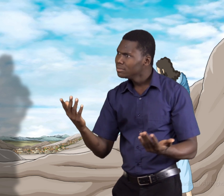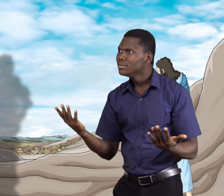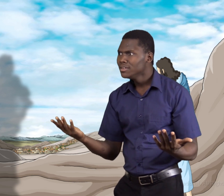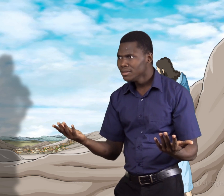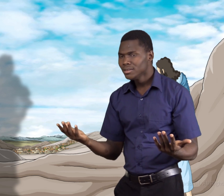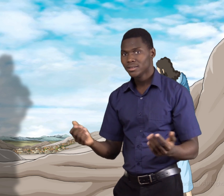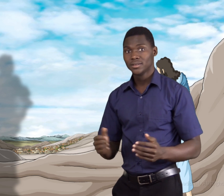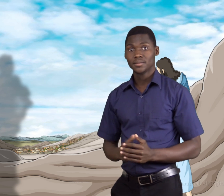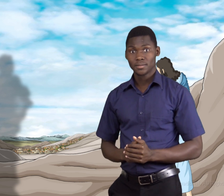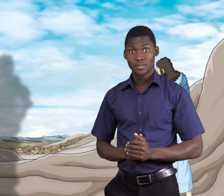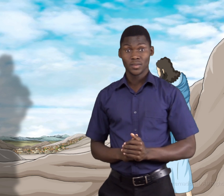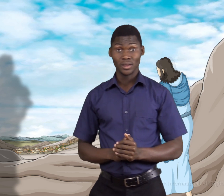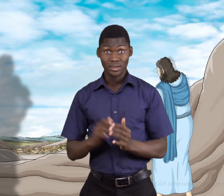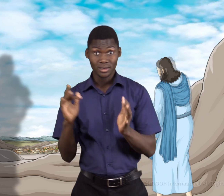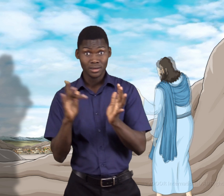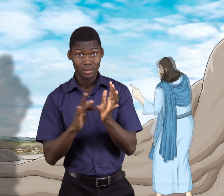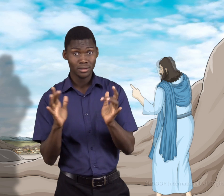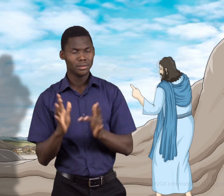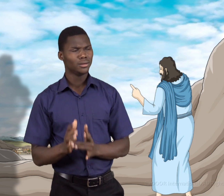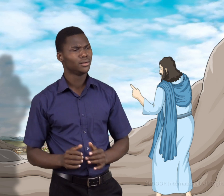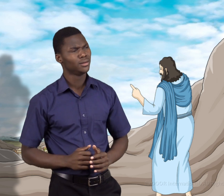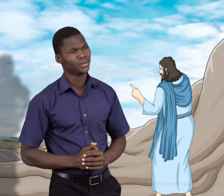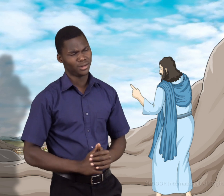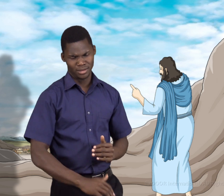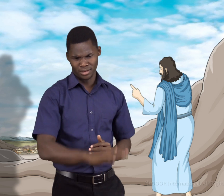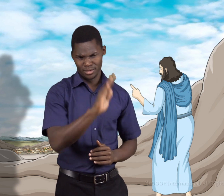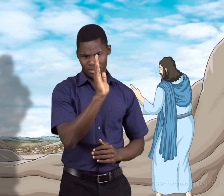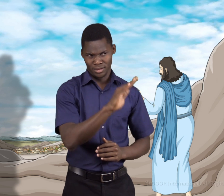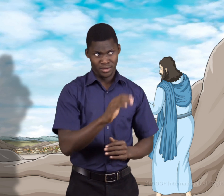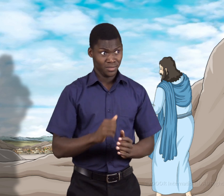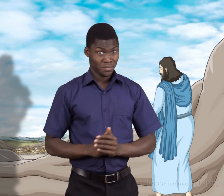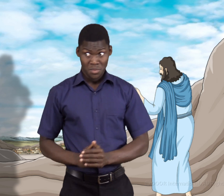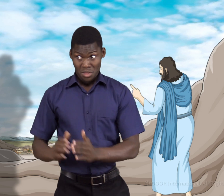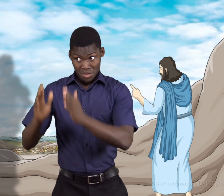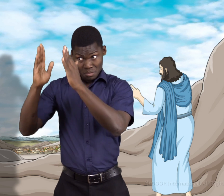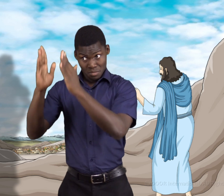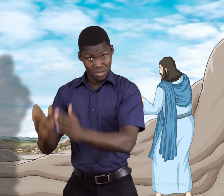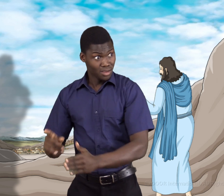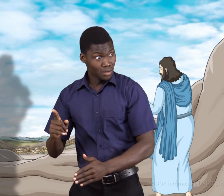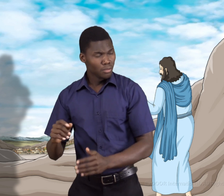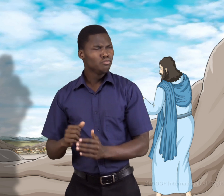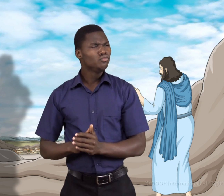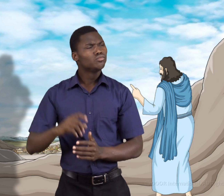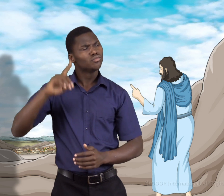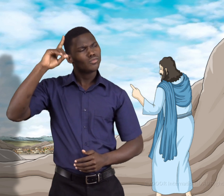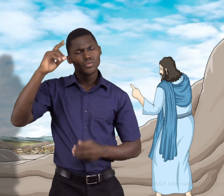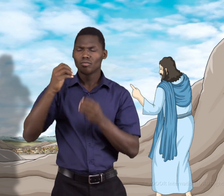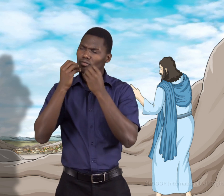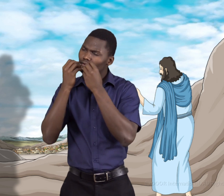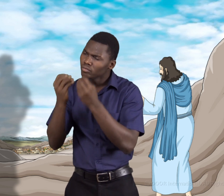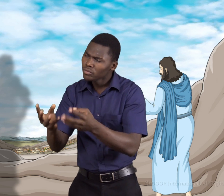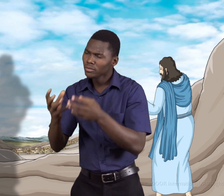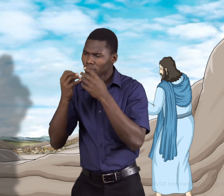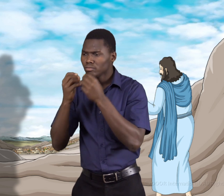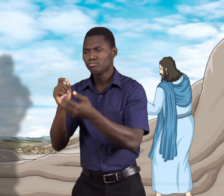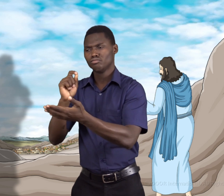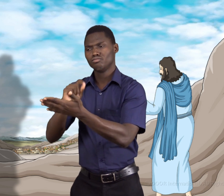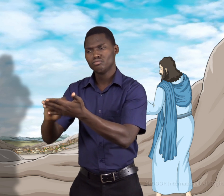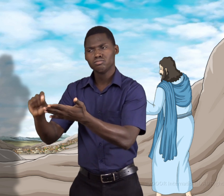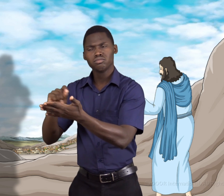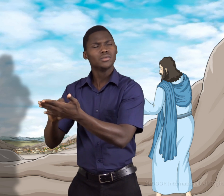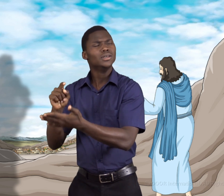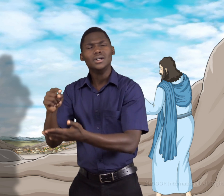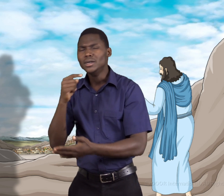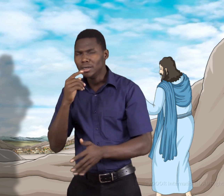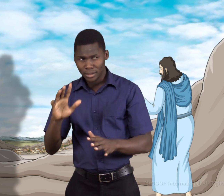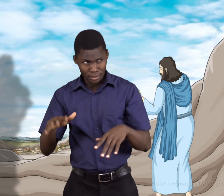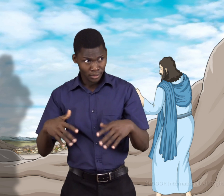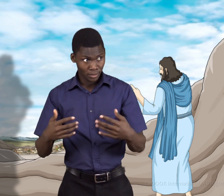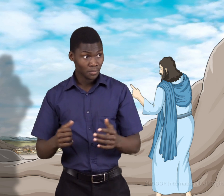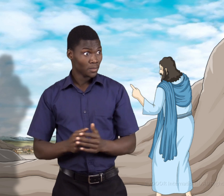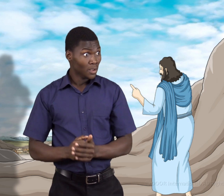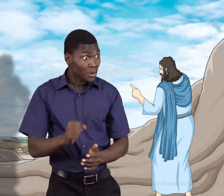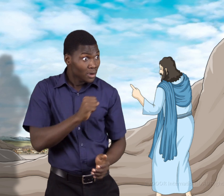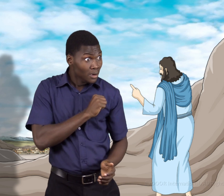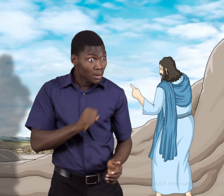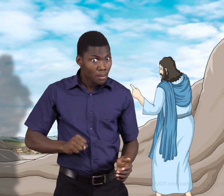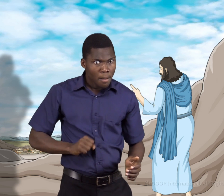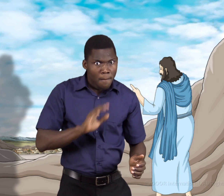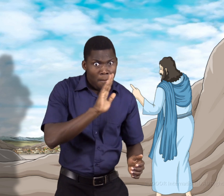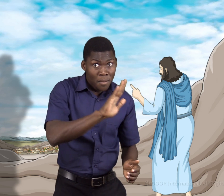“Away from Me, Satan!” Jesus declared.